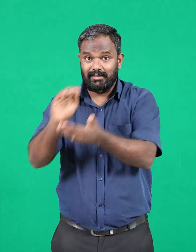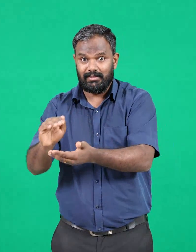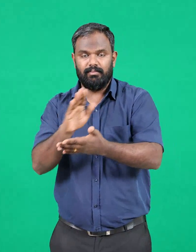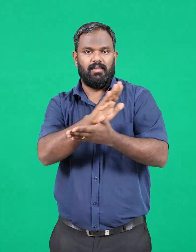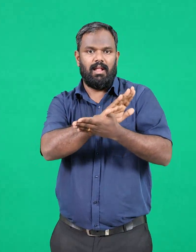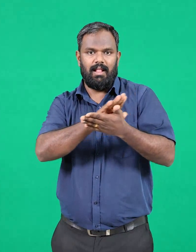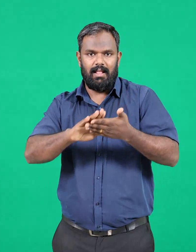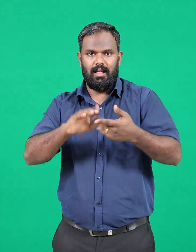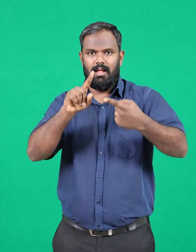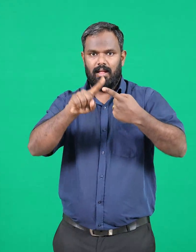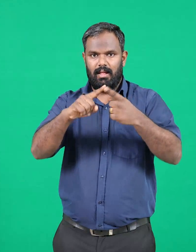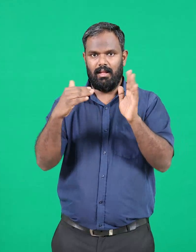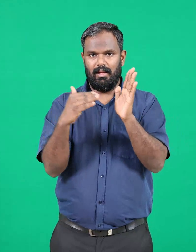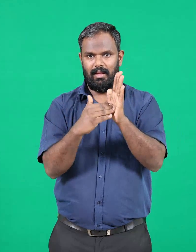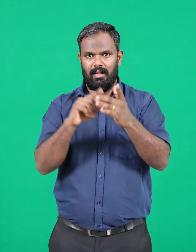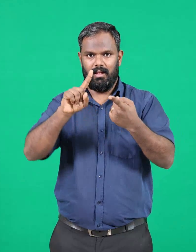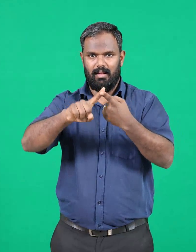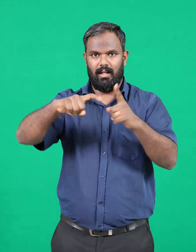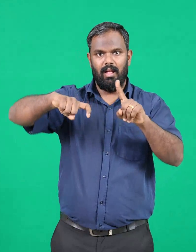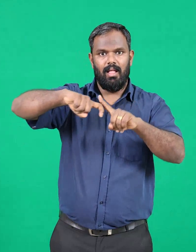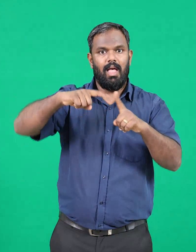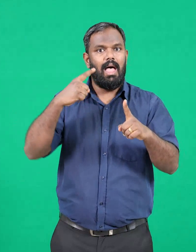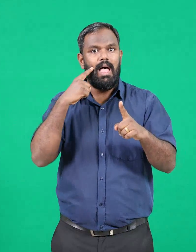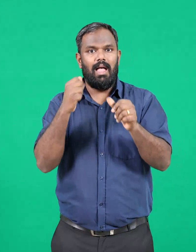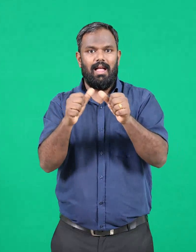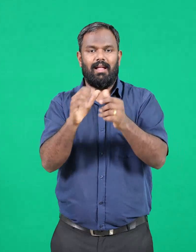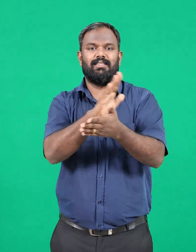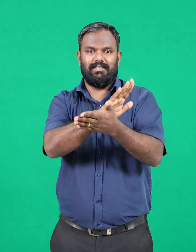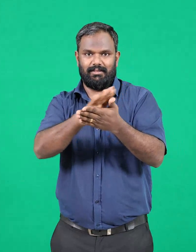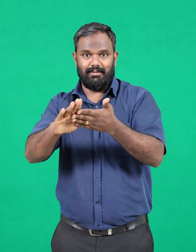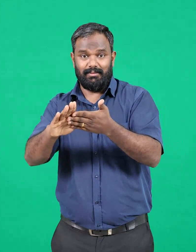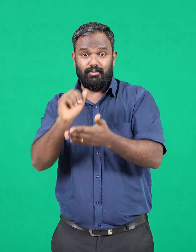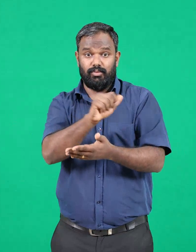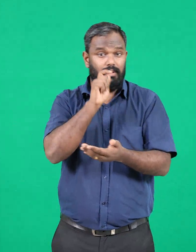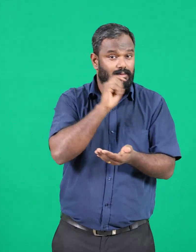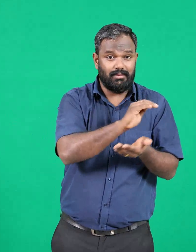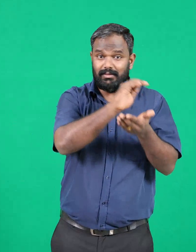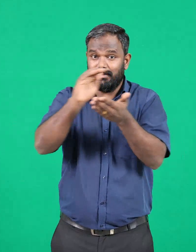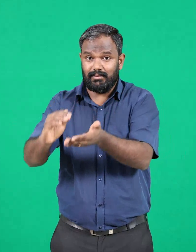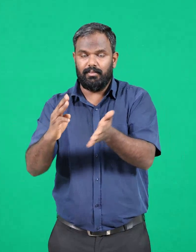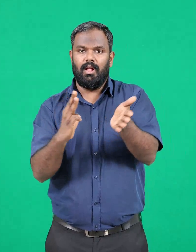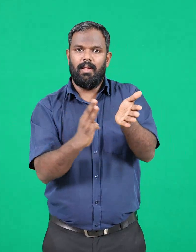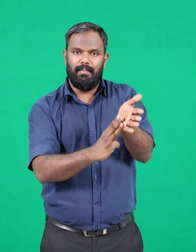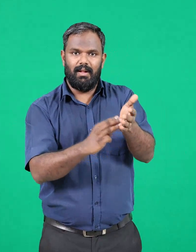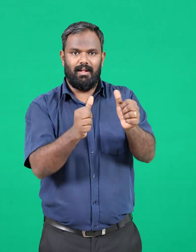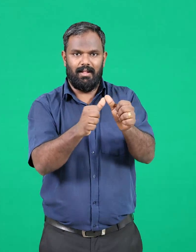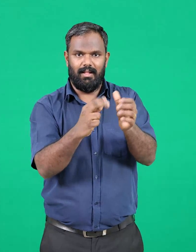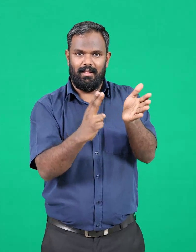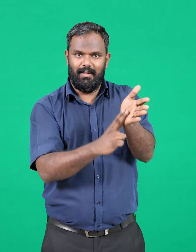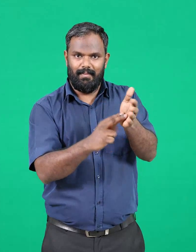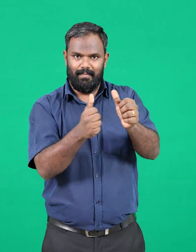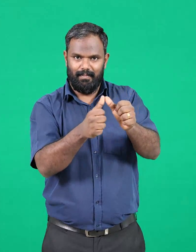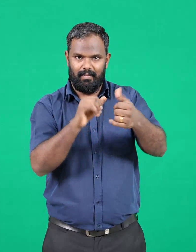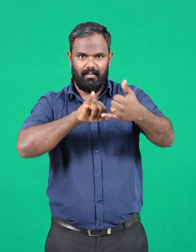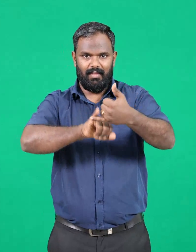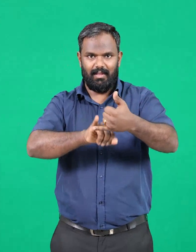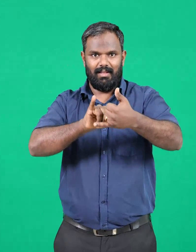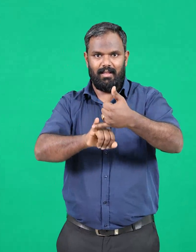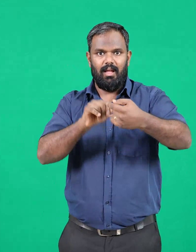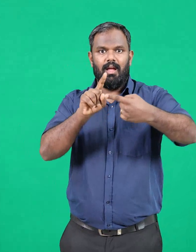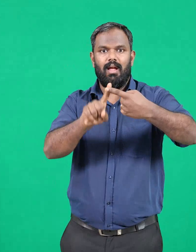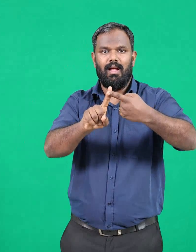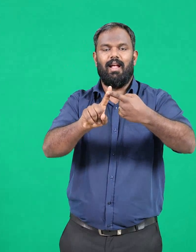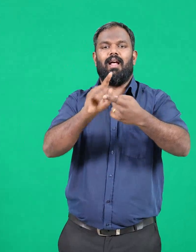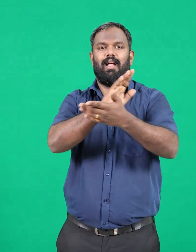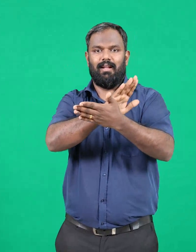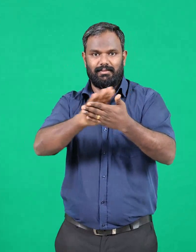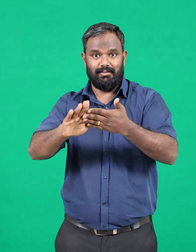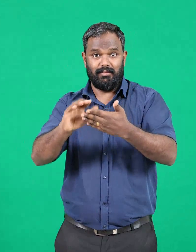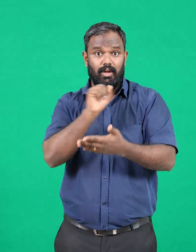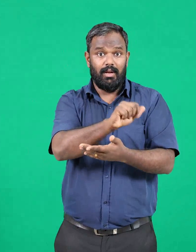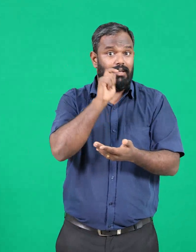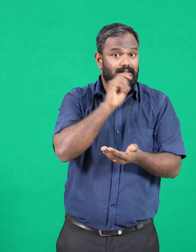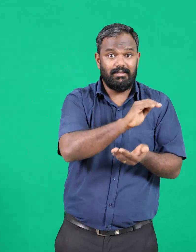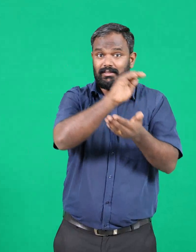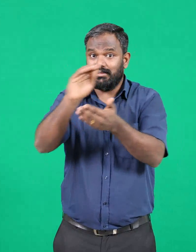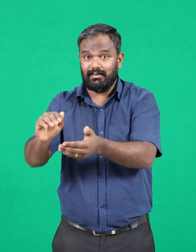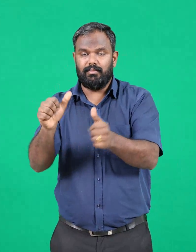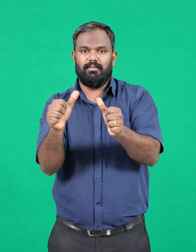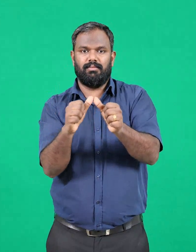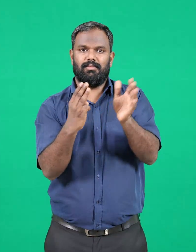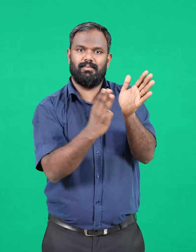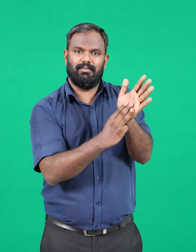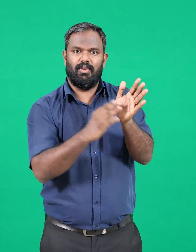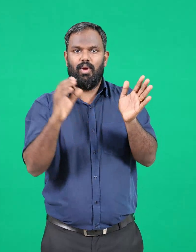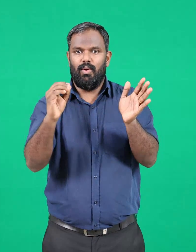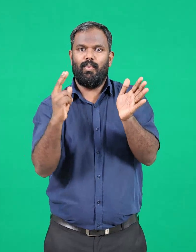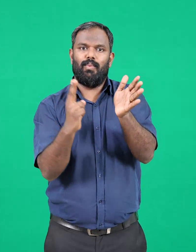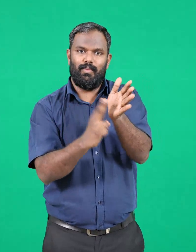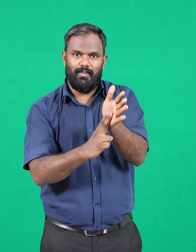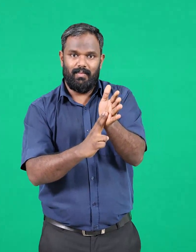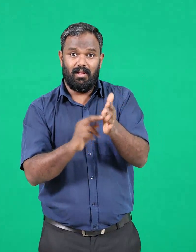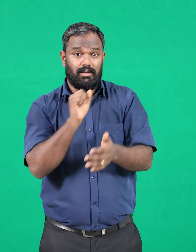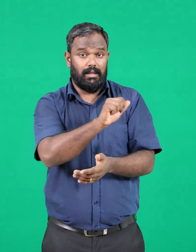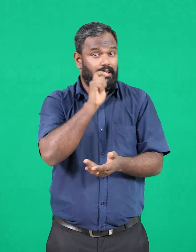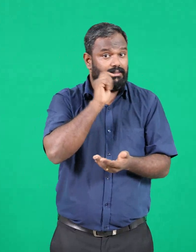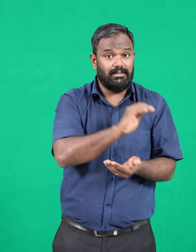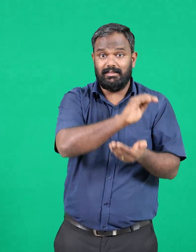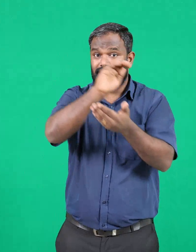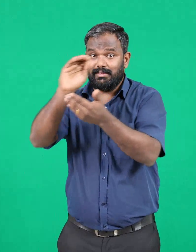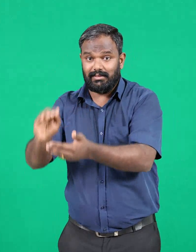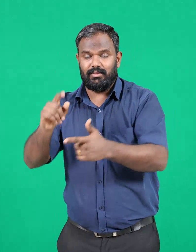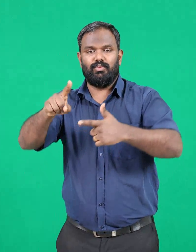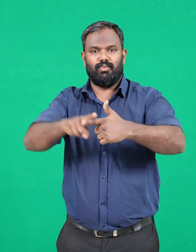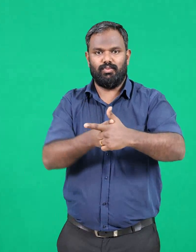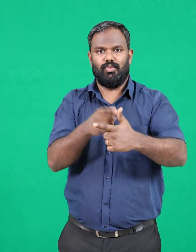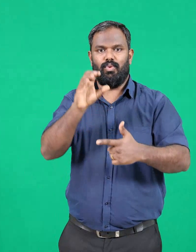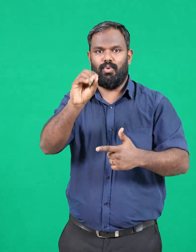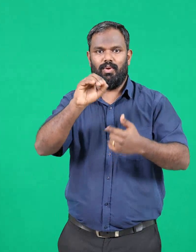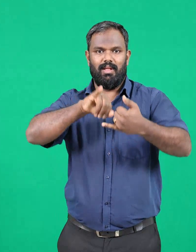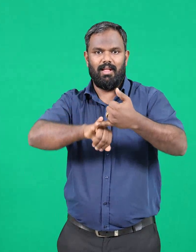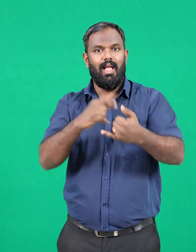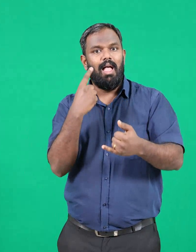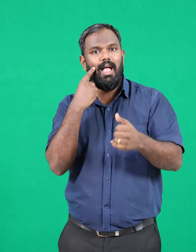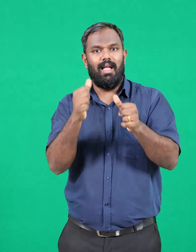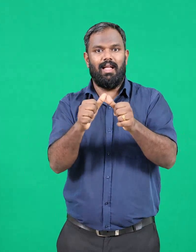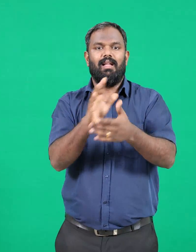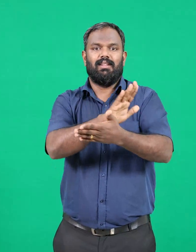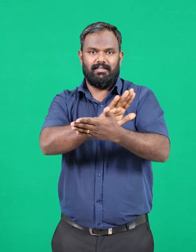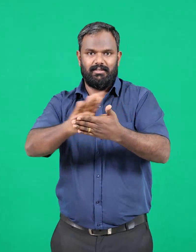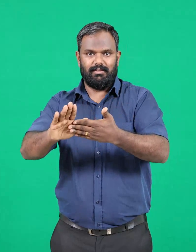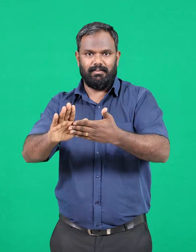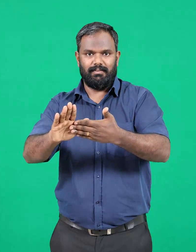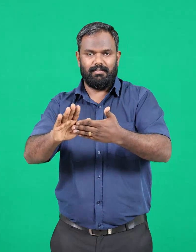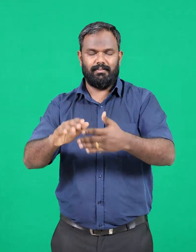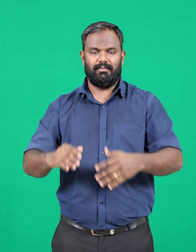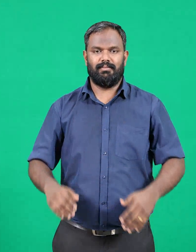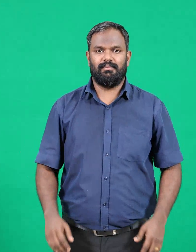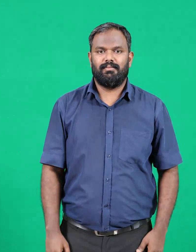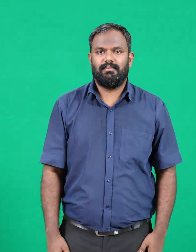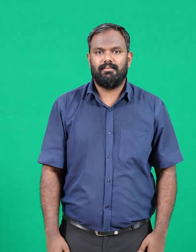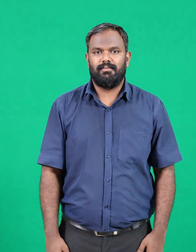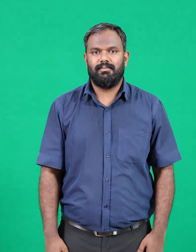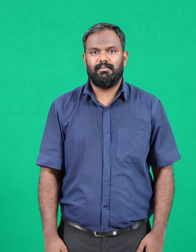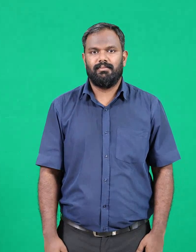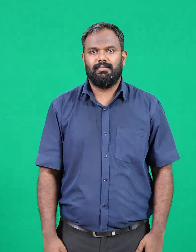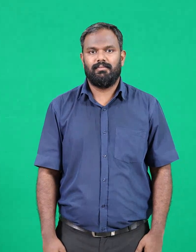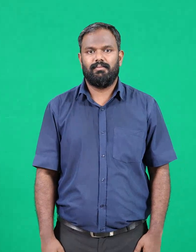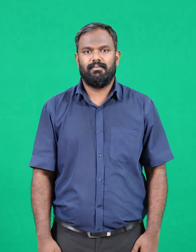Hezekiah was the father of Manasseh, Manasseh the father of Amon, Amon the father of Josiah,